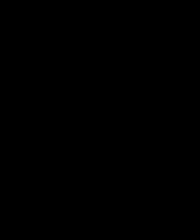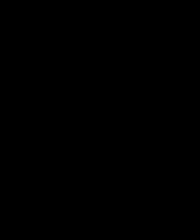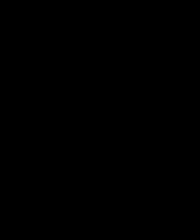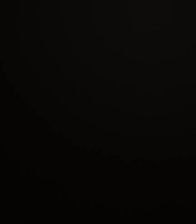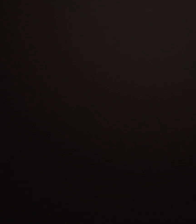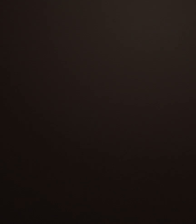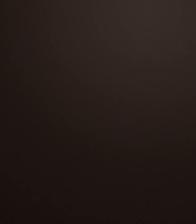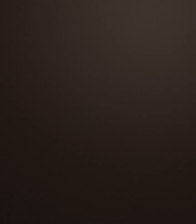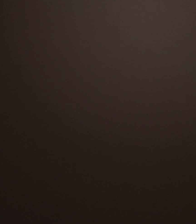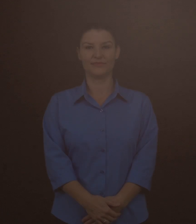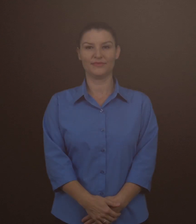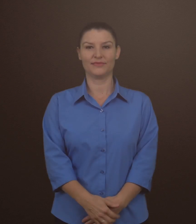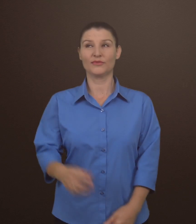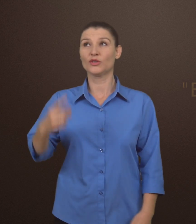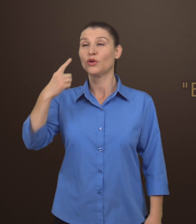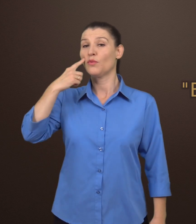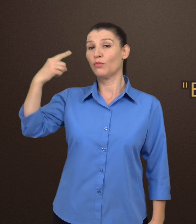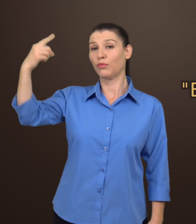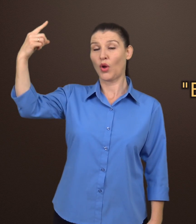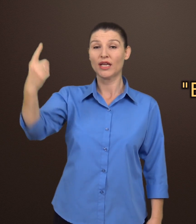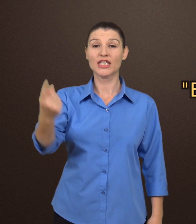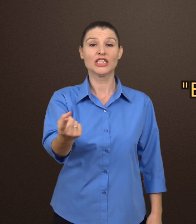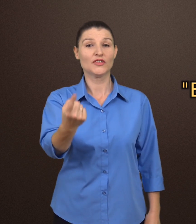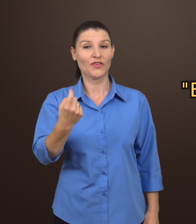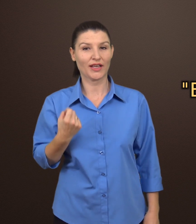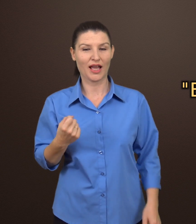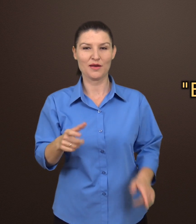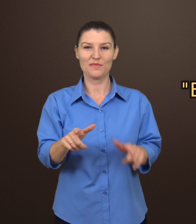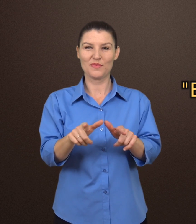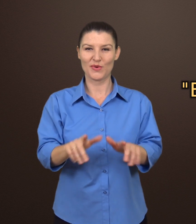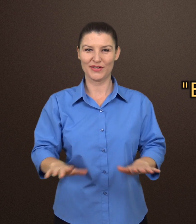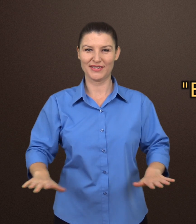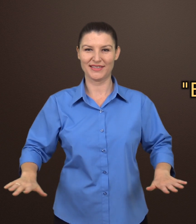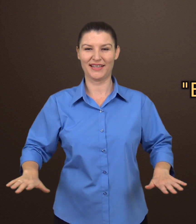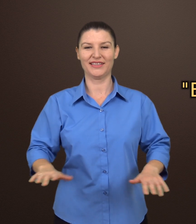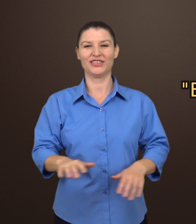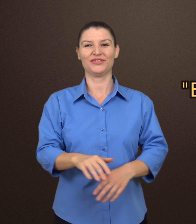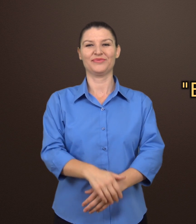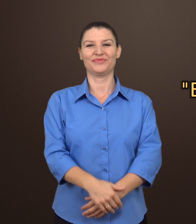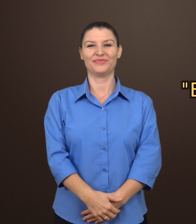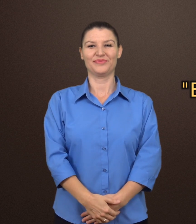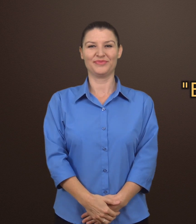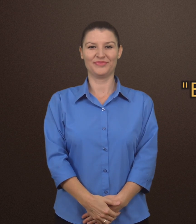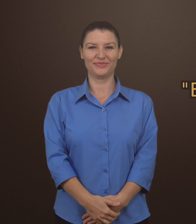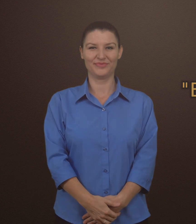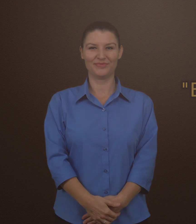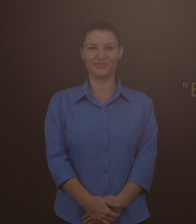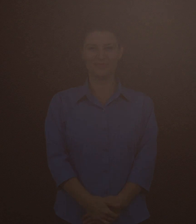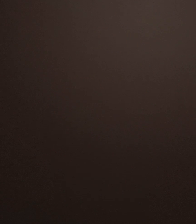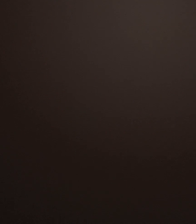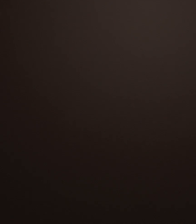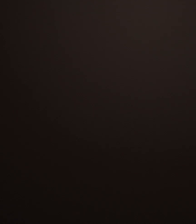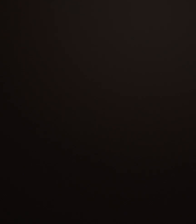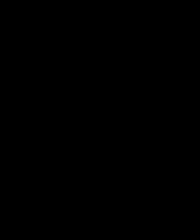The Lord calls Moses